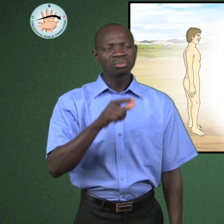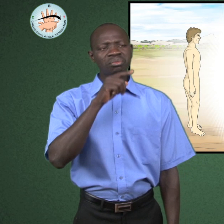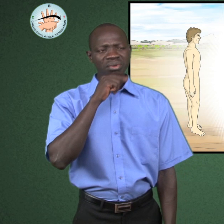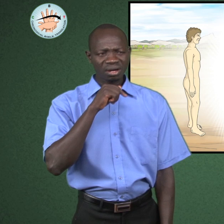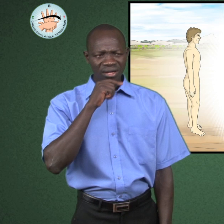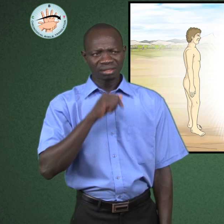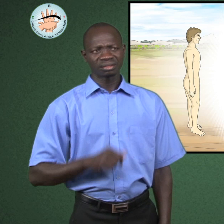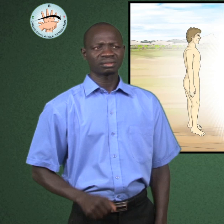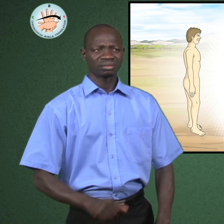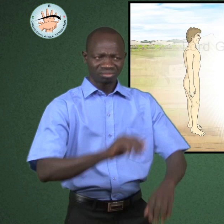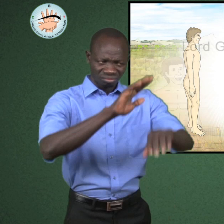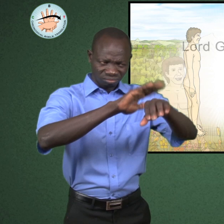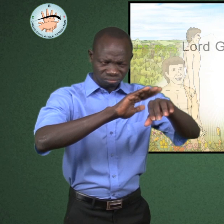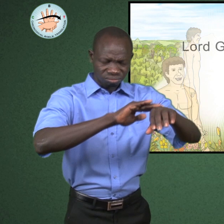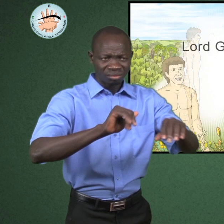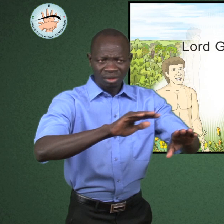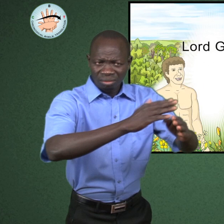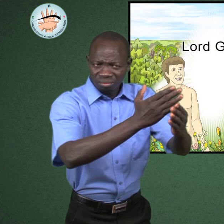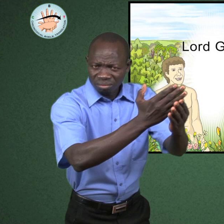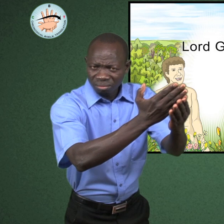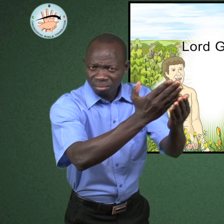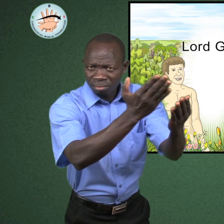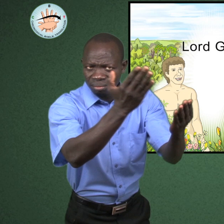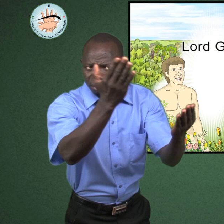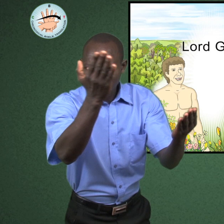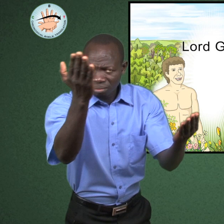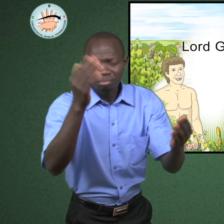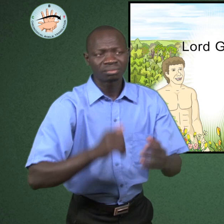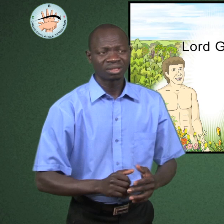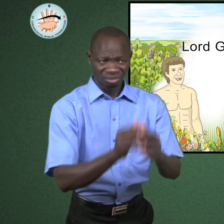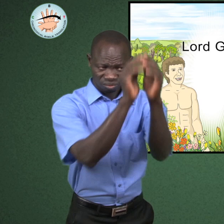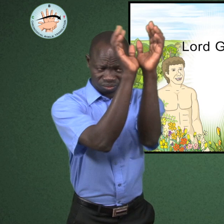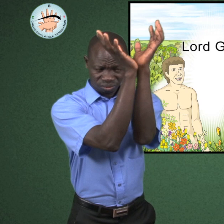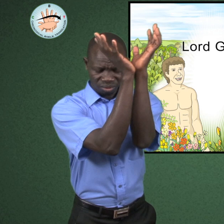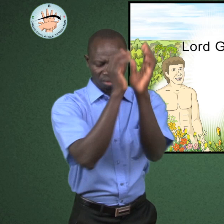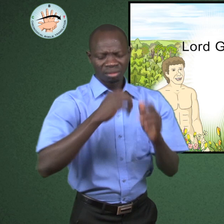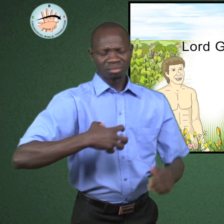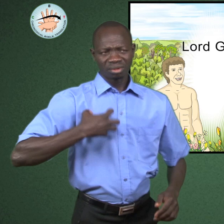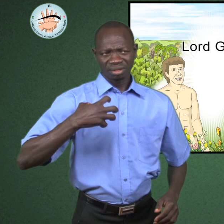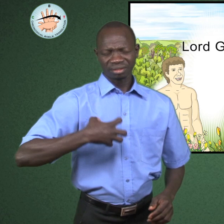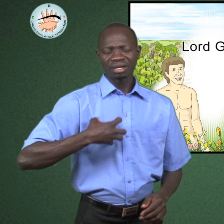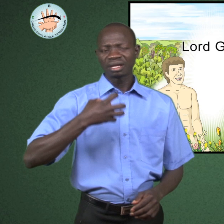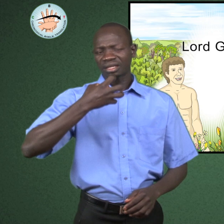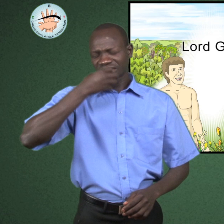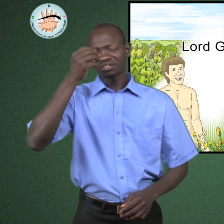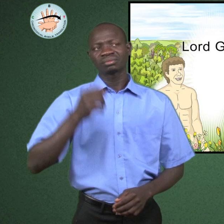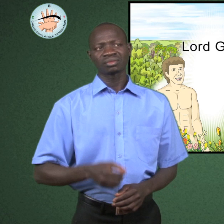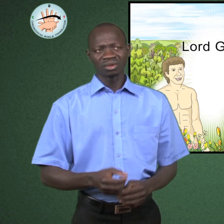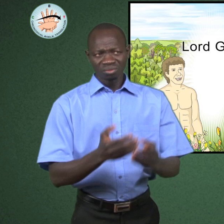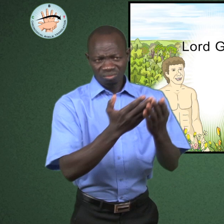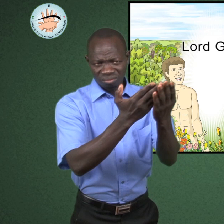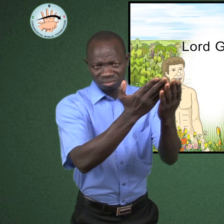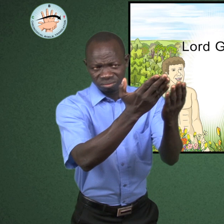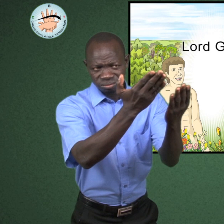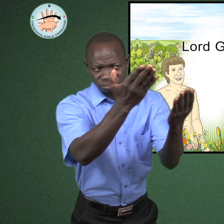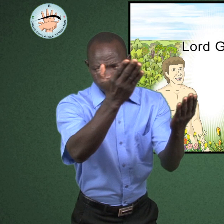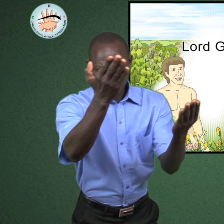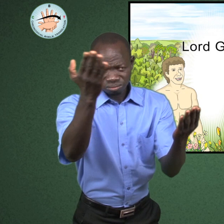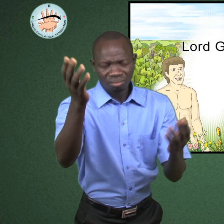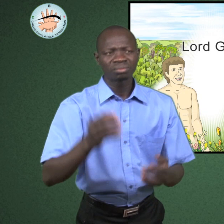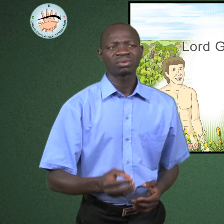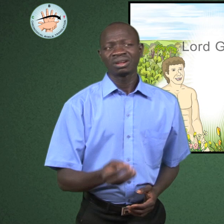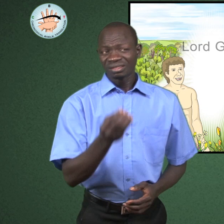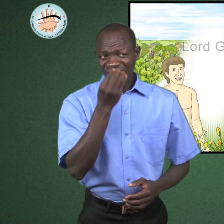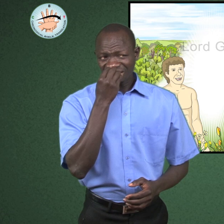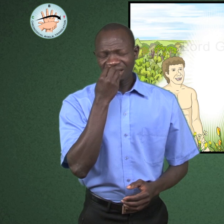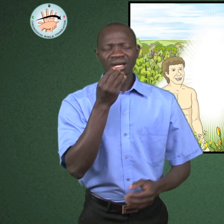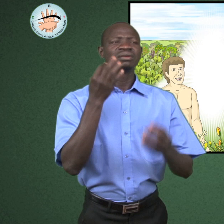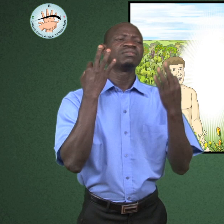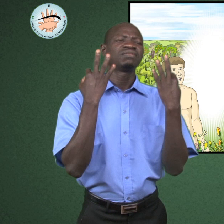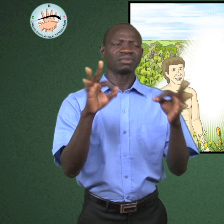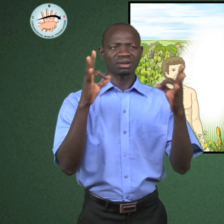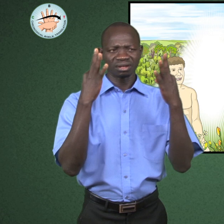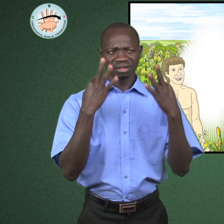Then the LORD God took the man and placed him in the Garden of Eden to cultivate and keep it.